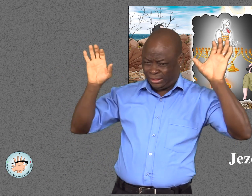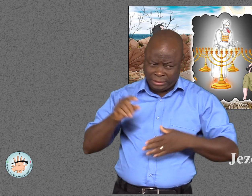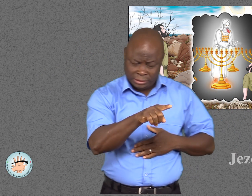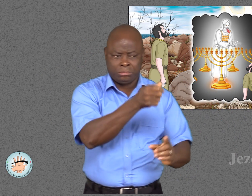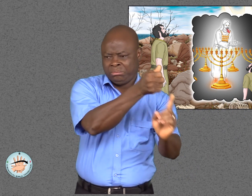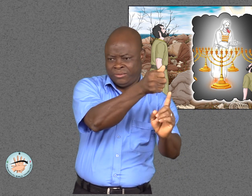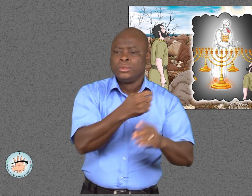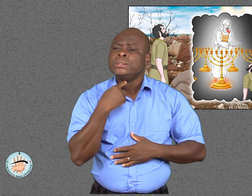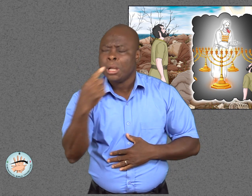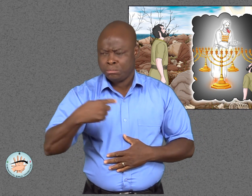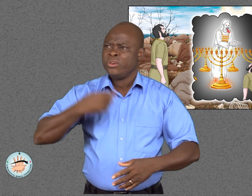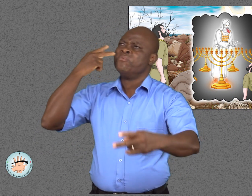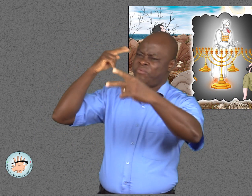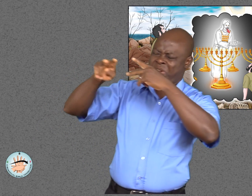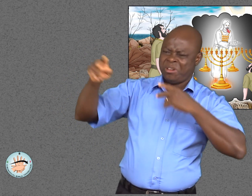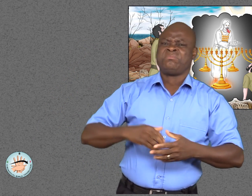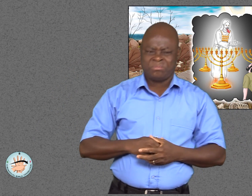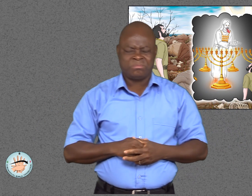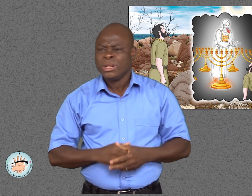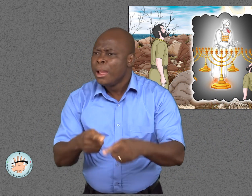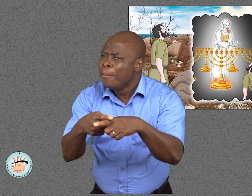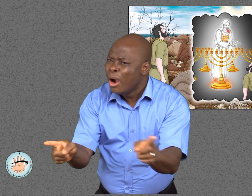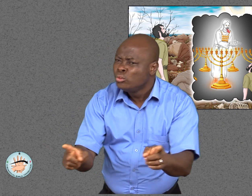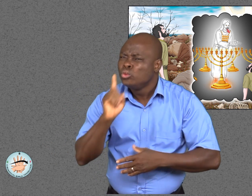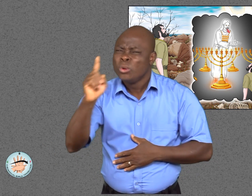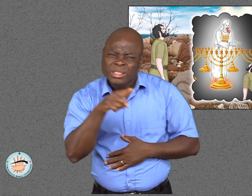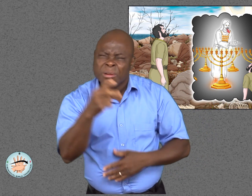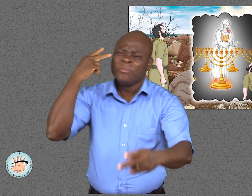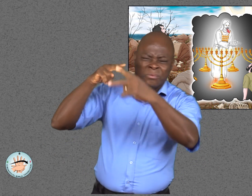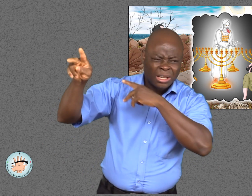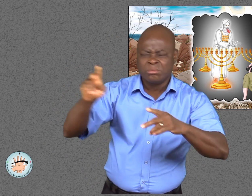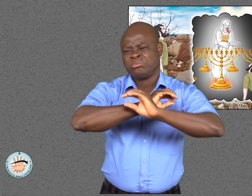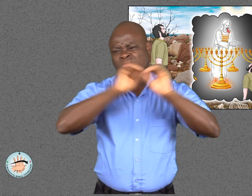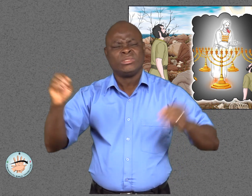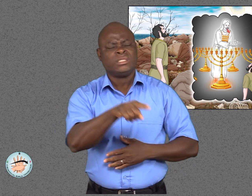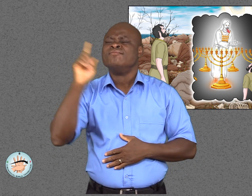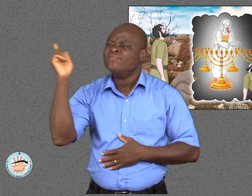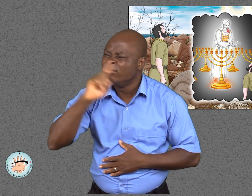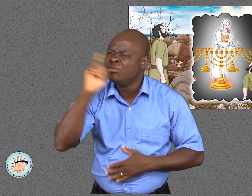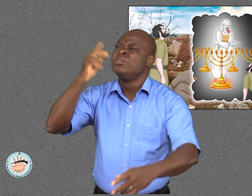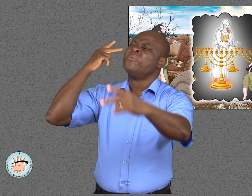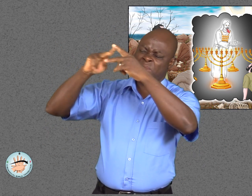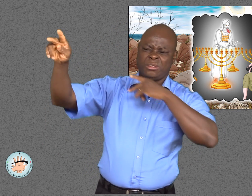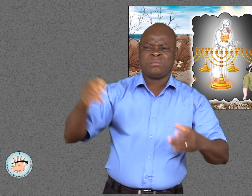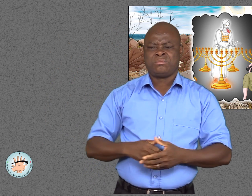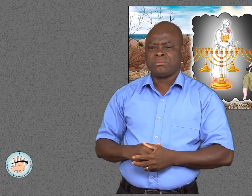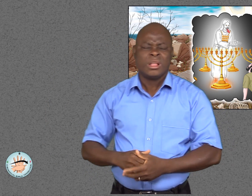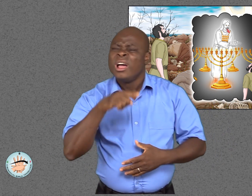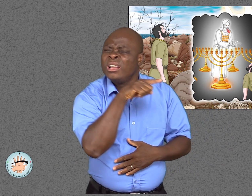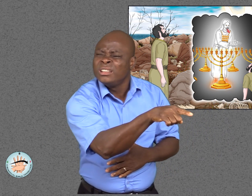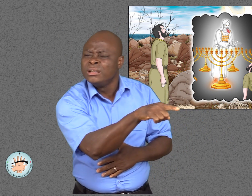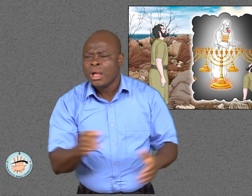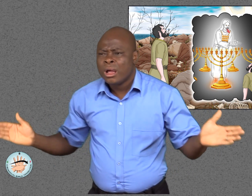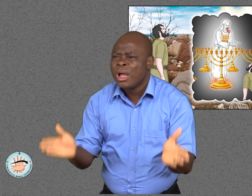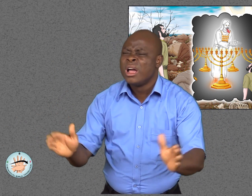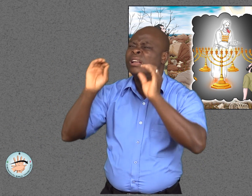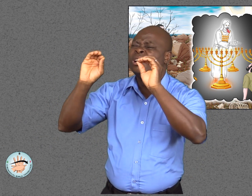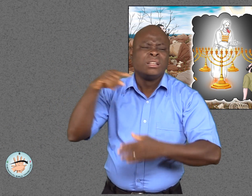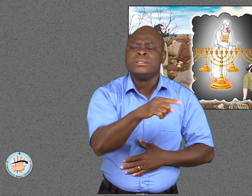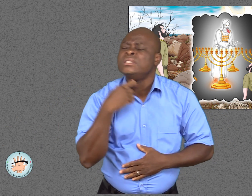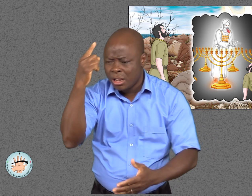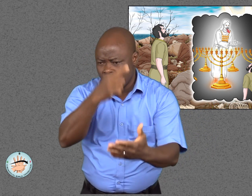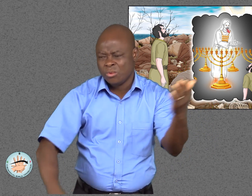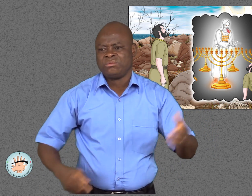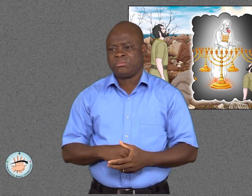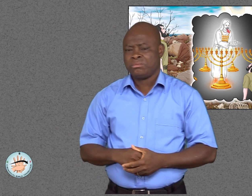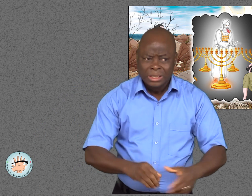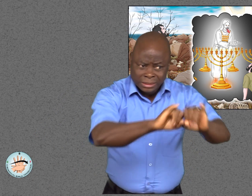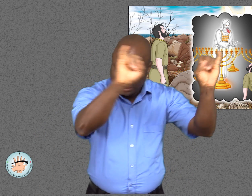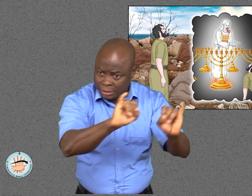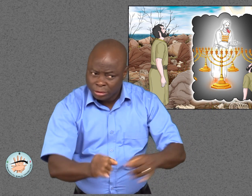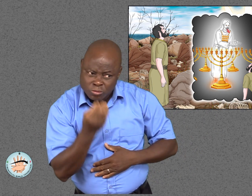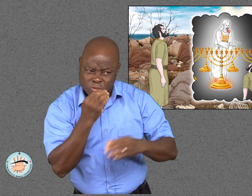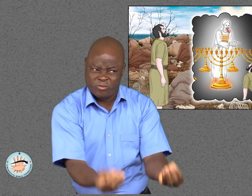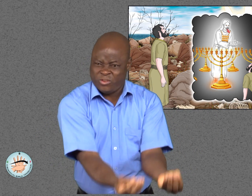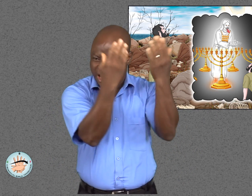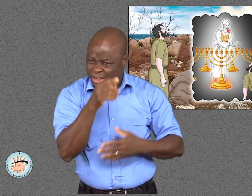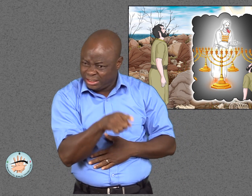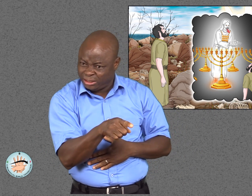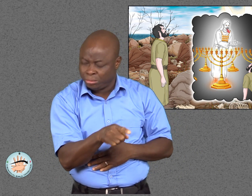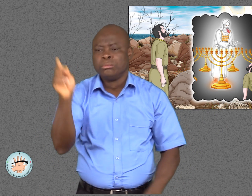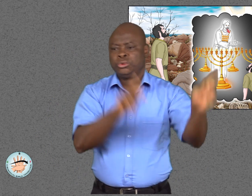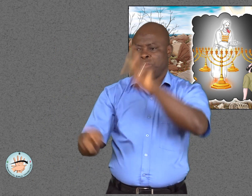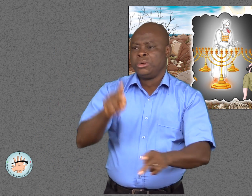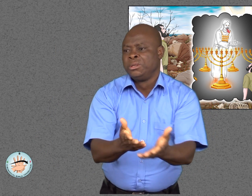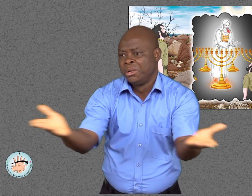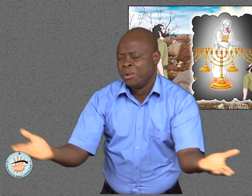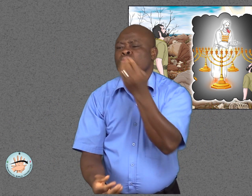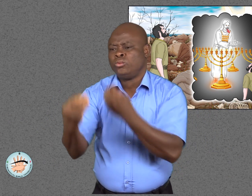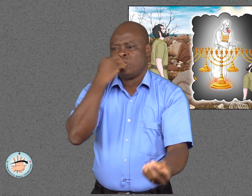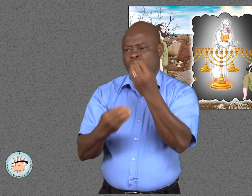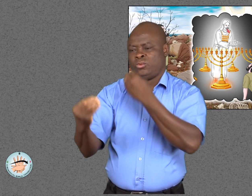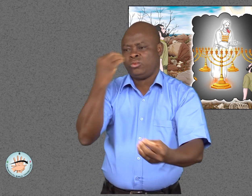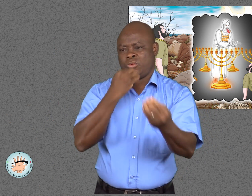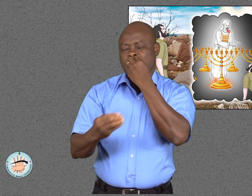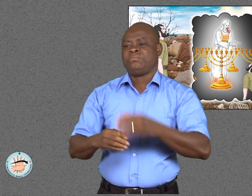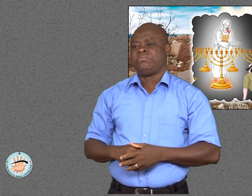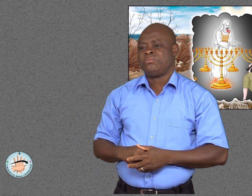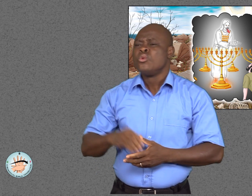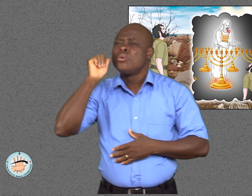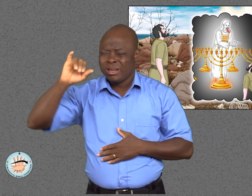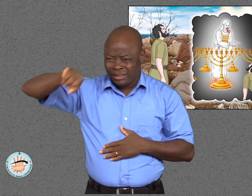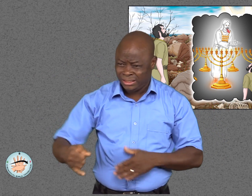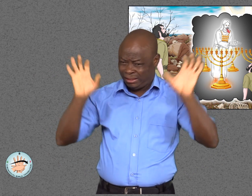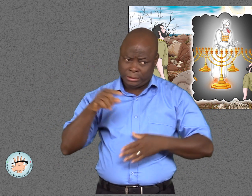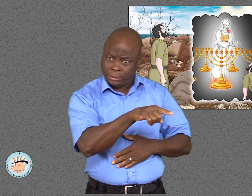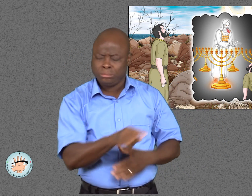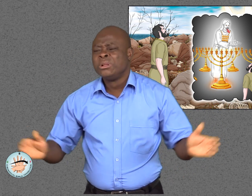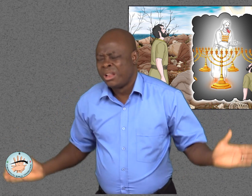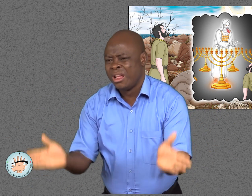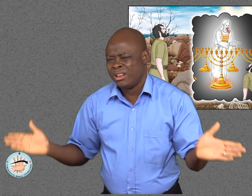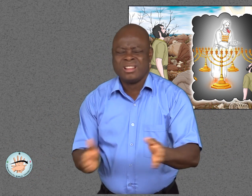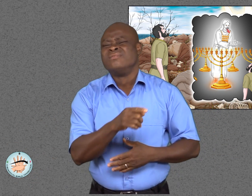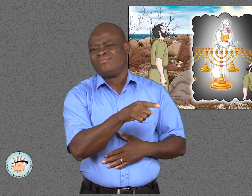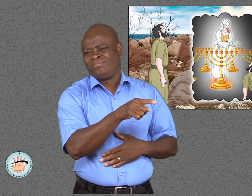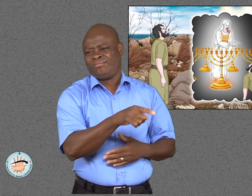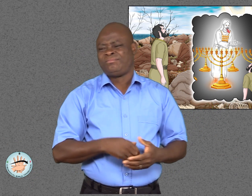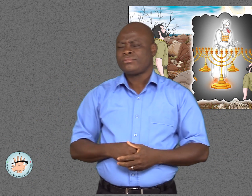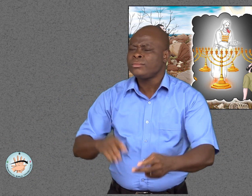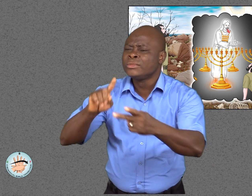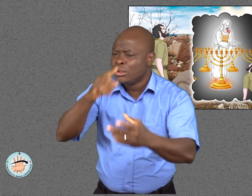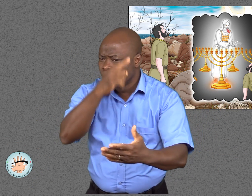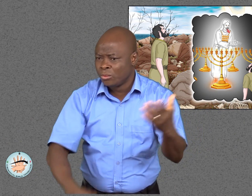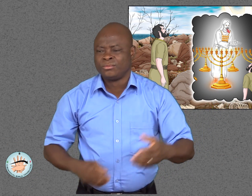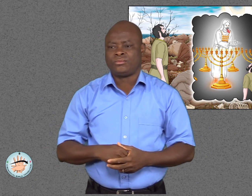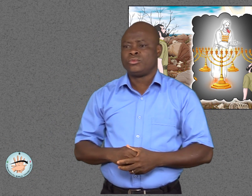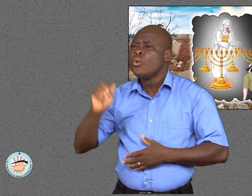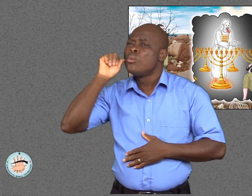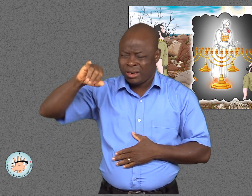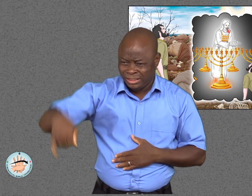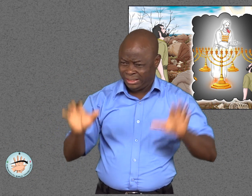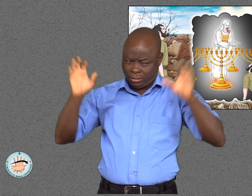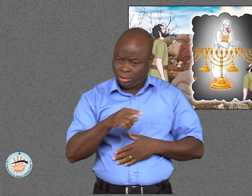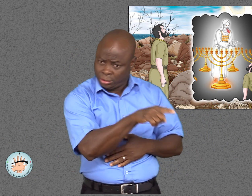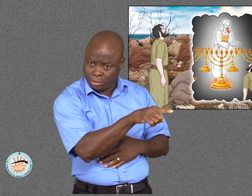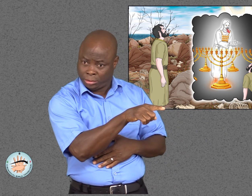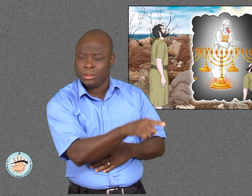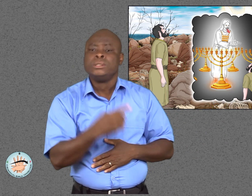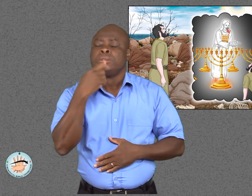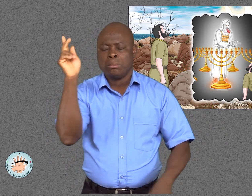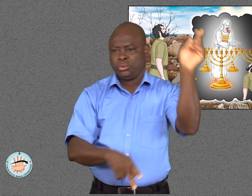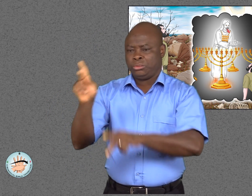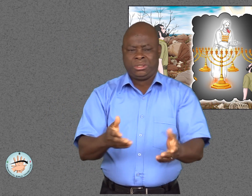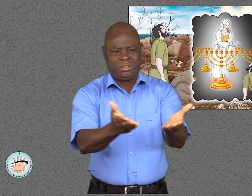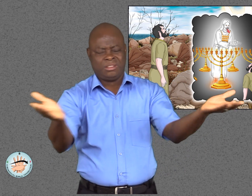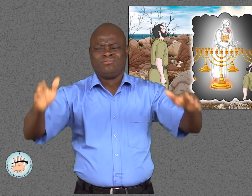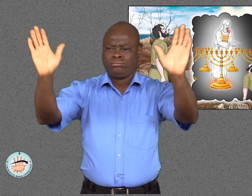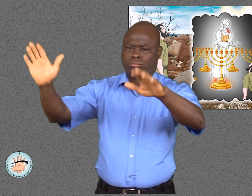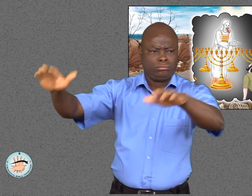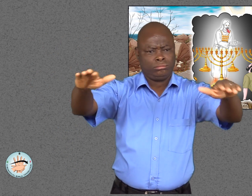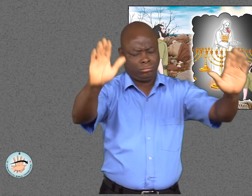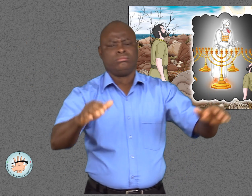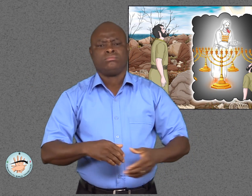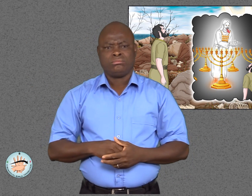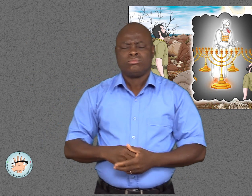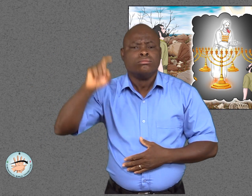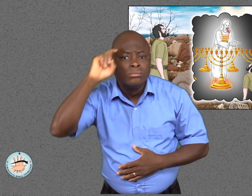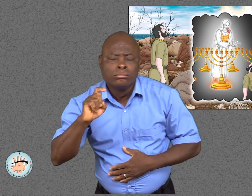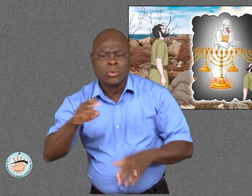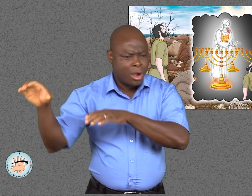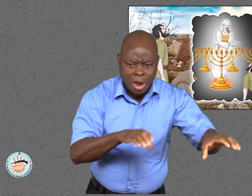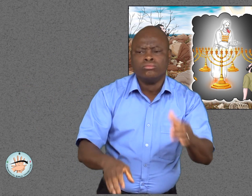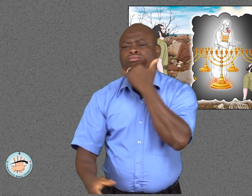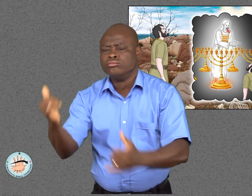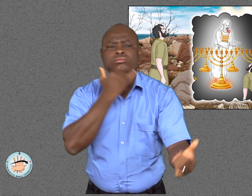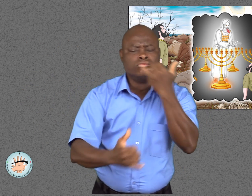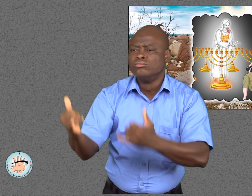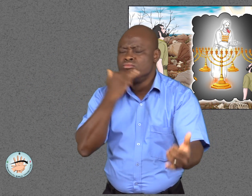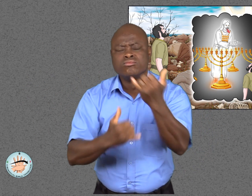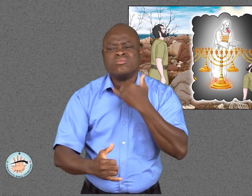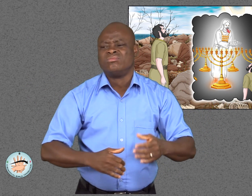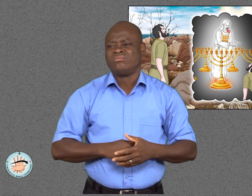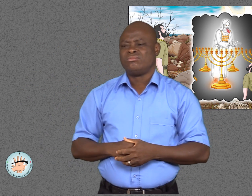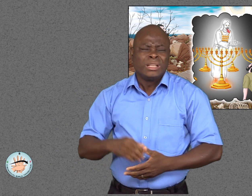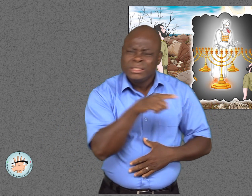By her teaching she misleads My servants to be sexually immoral and to eat food sacrificed to idols.